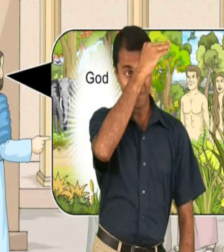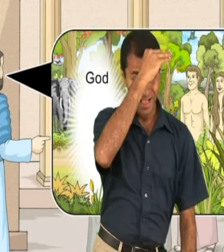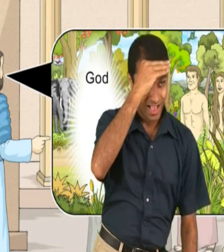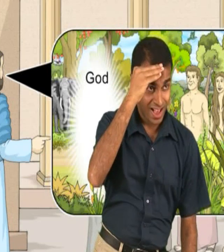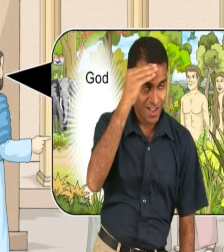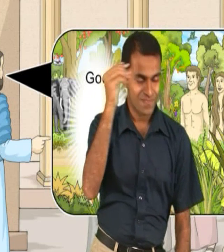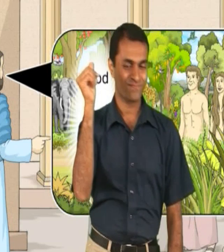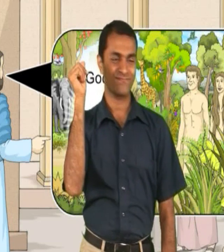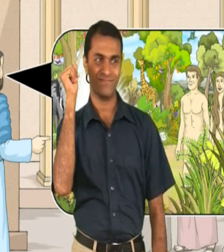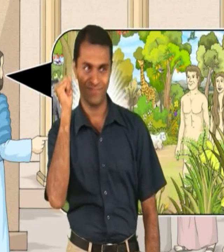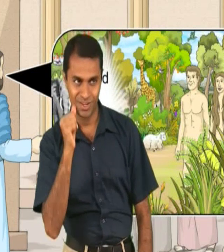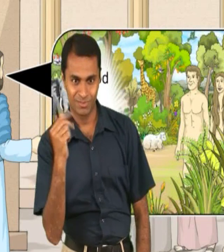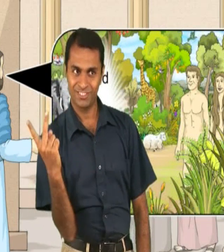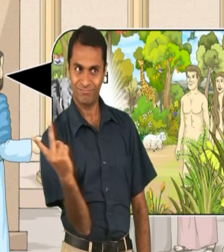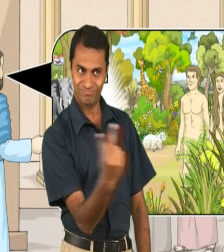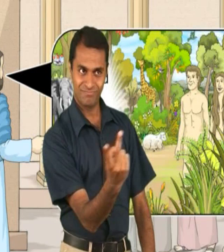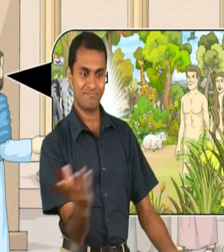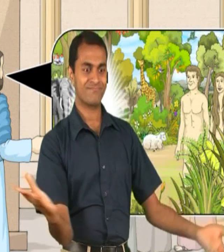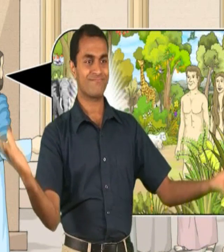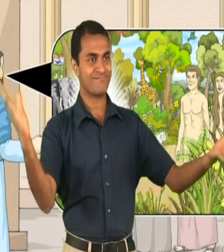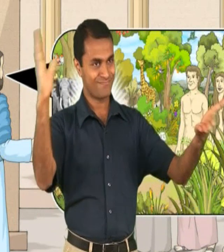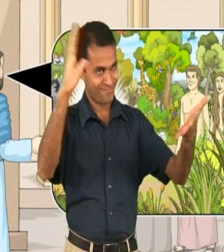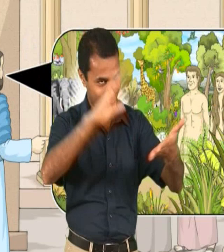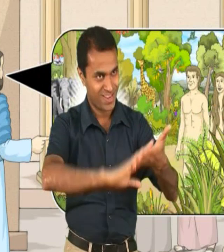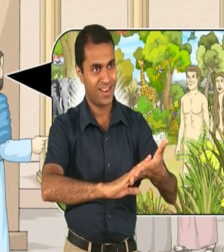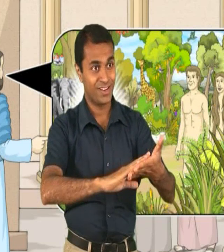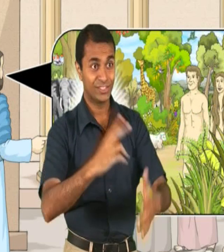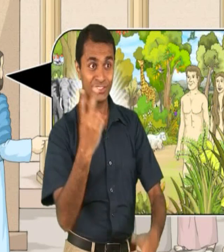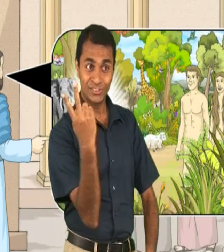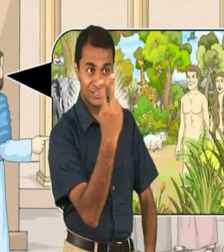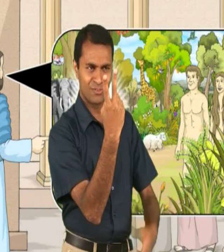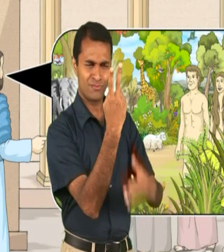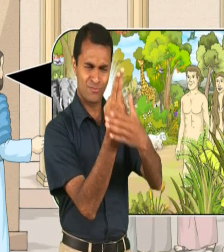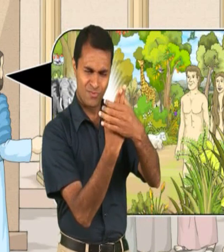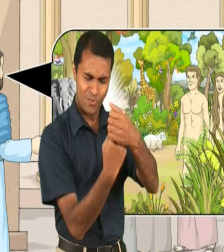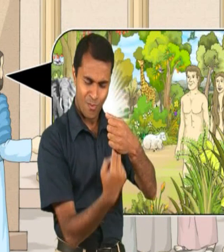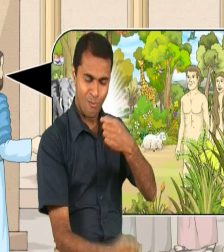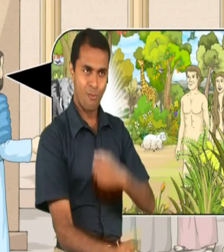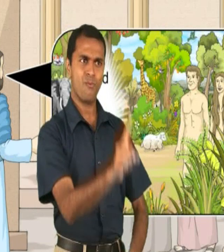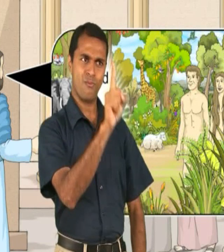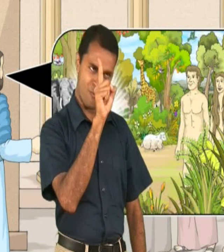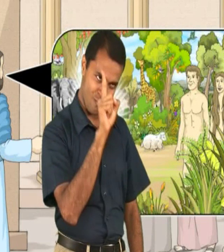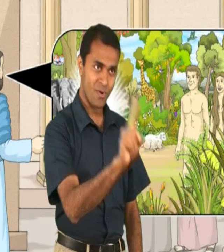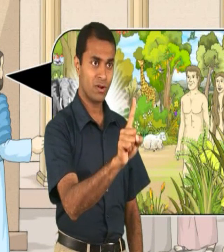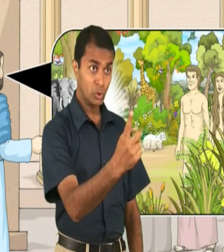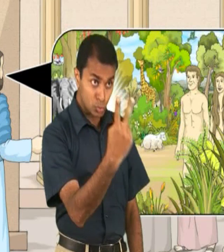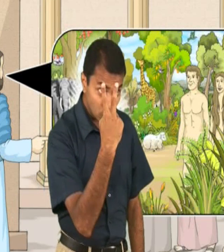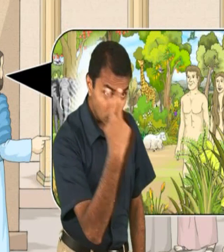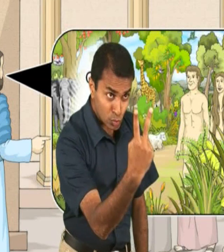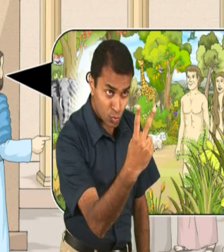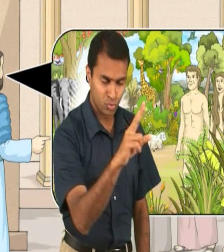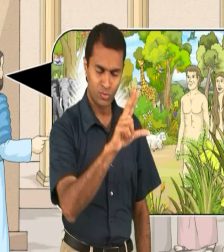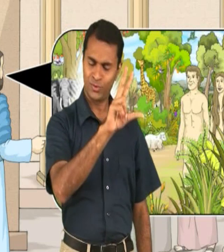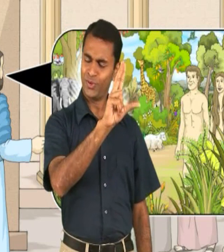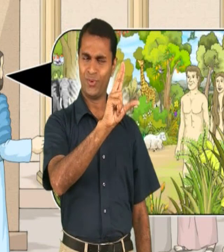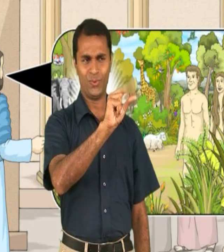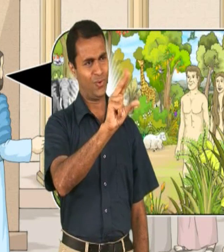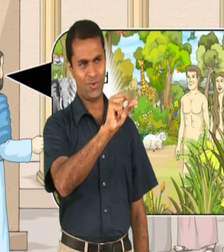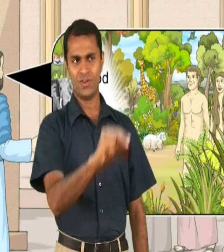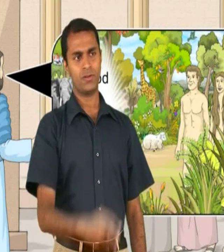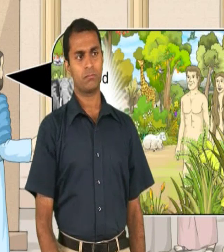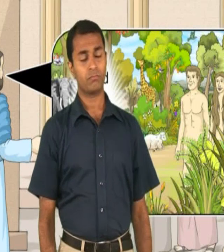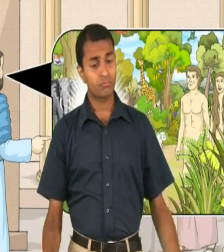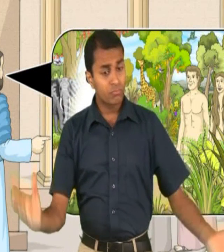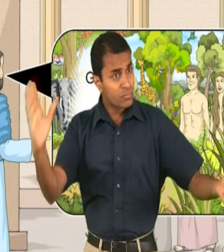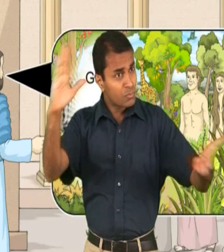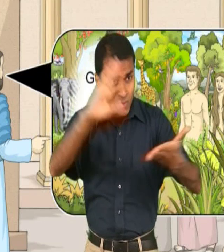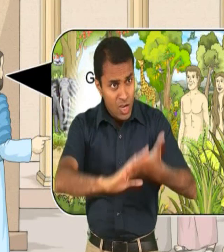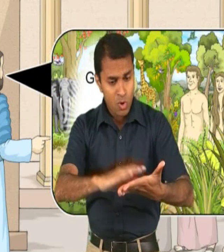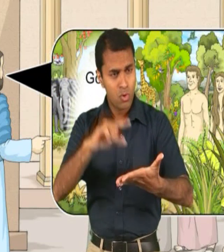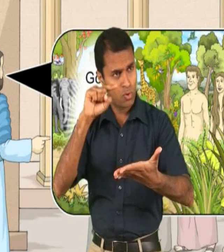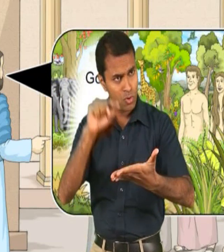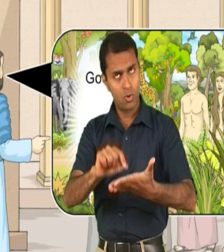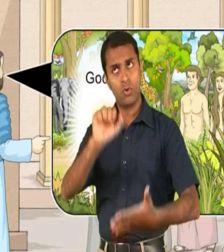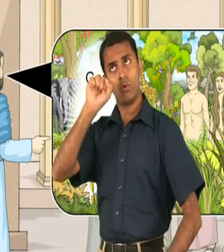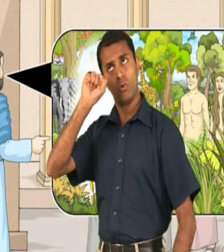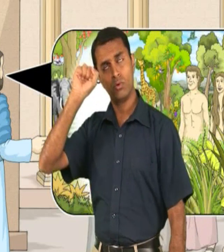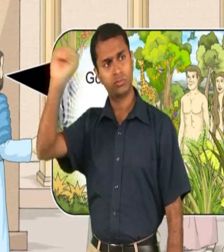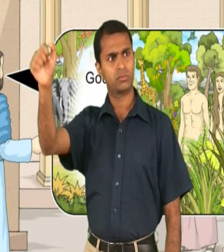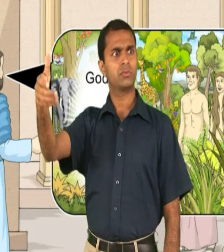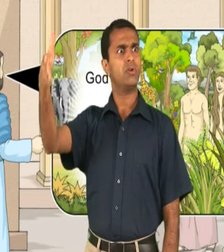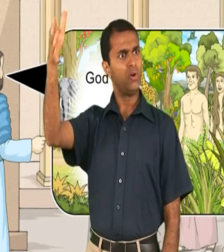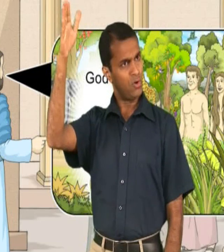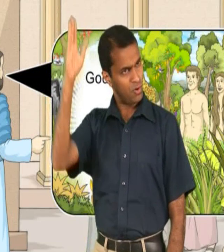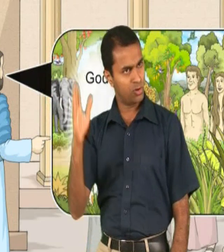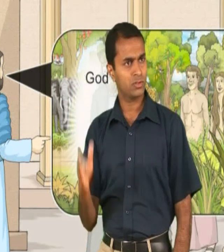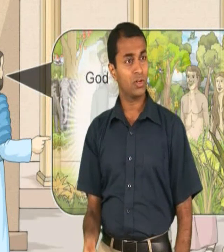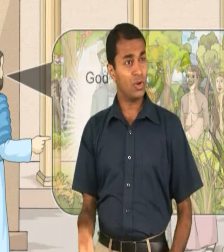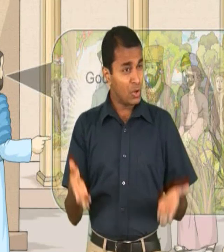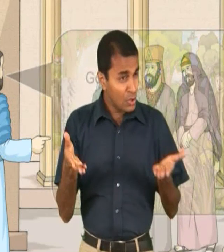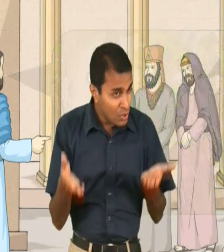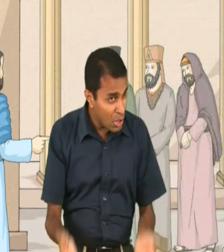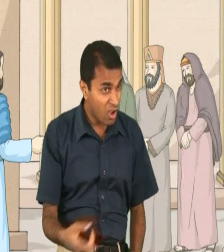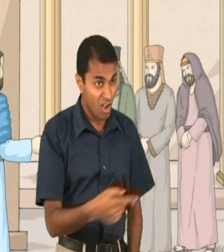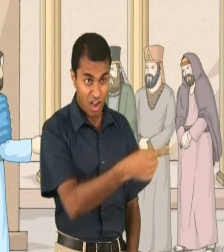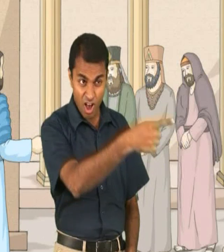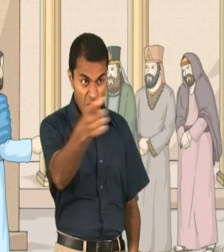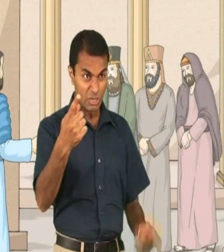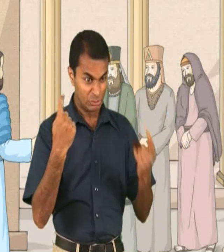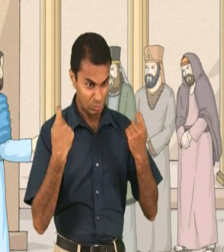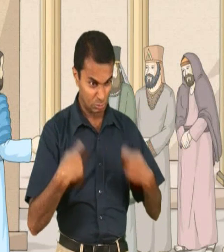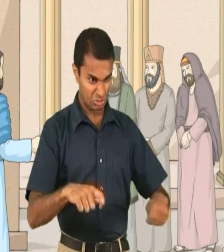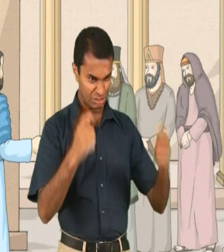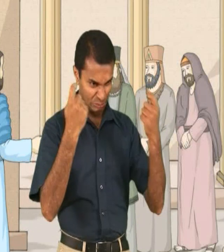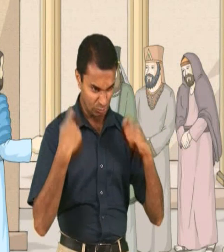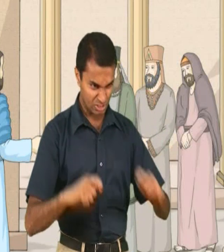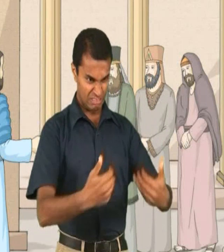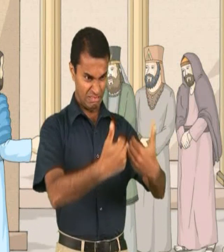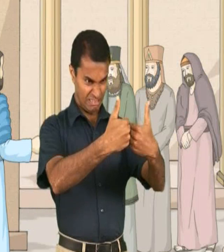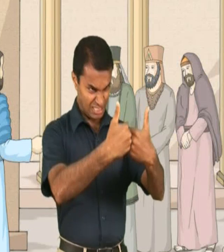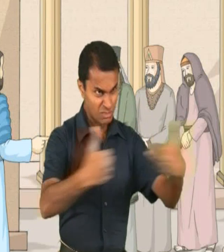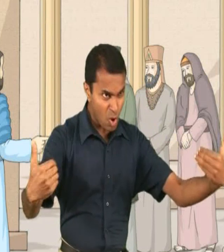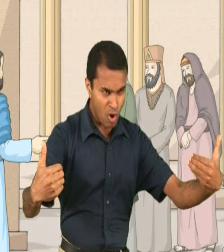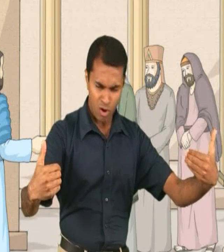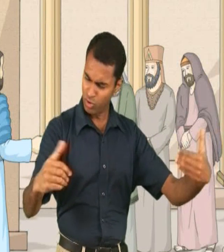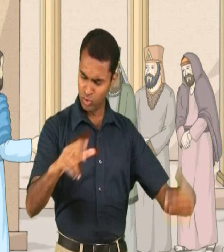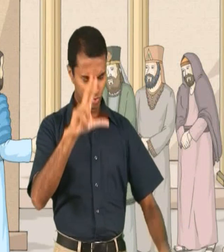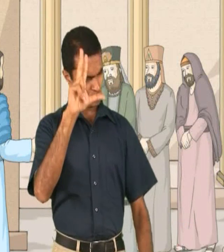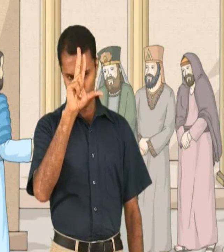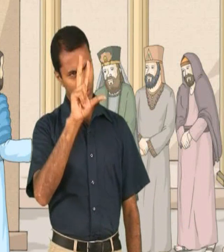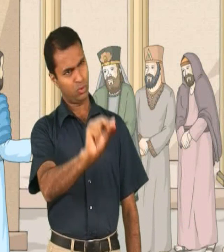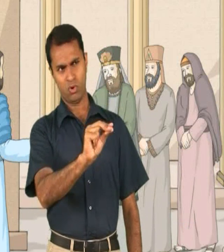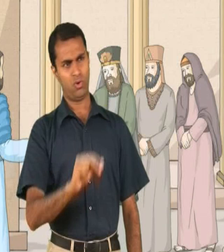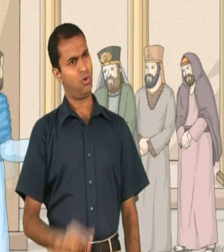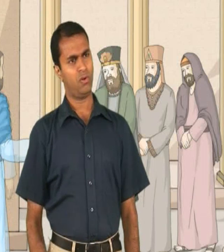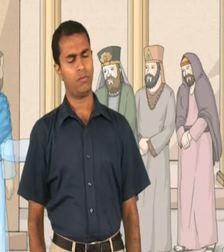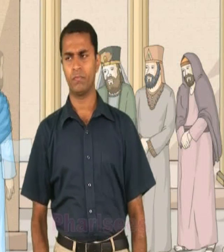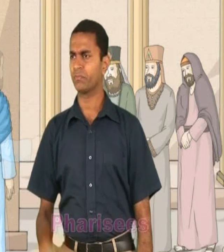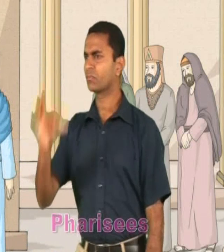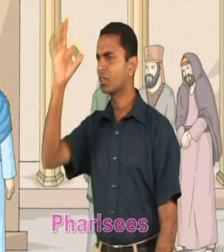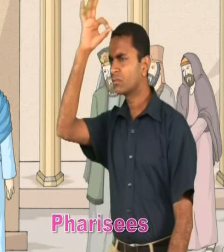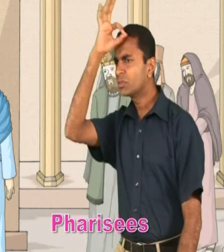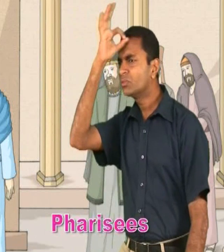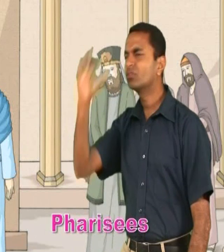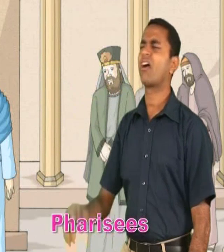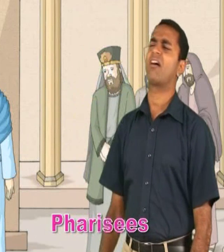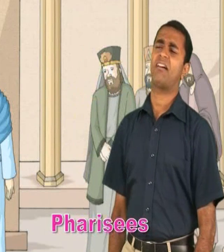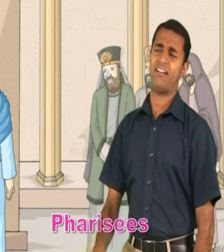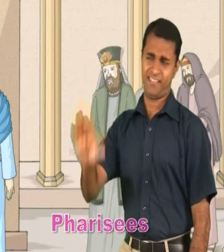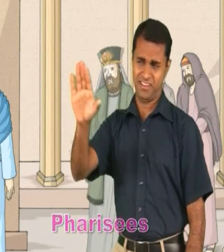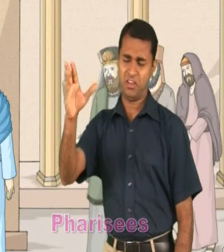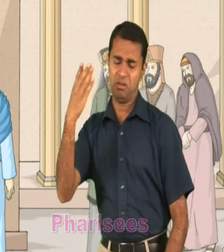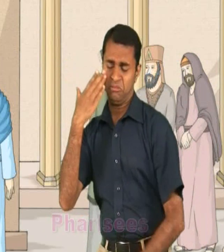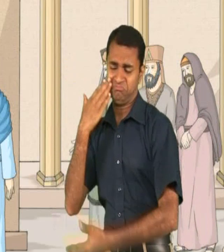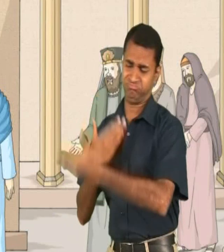So they are no longer two, but one flesh. Therefore what God has joined together, let man not separate.”